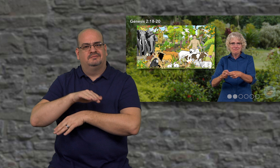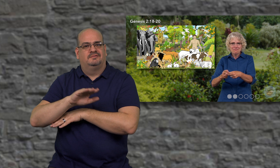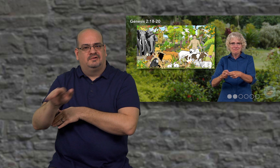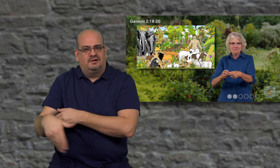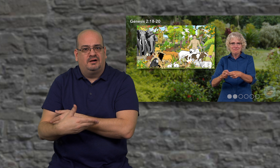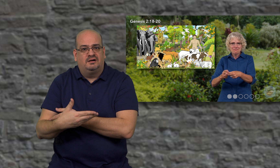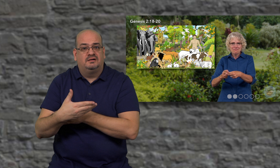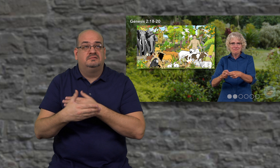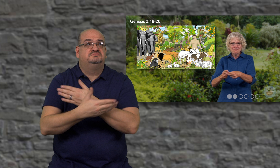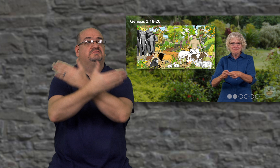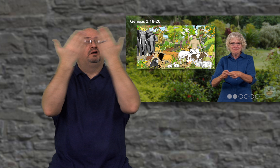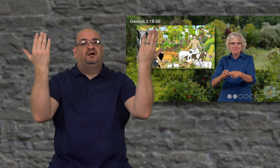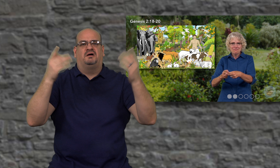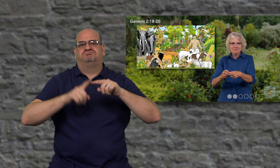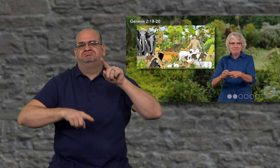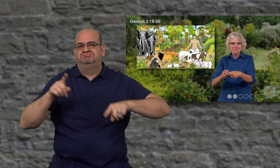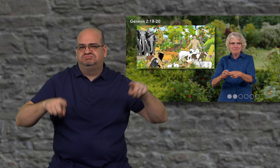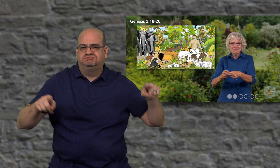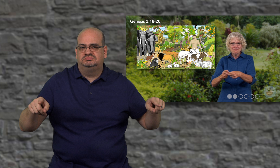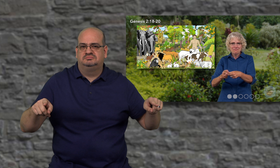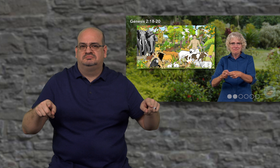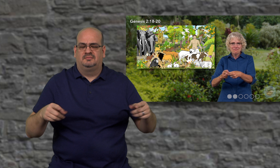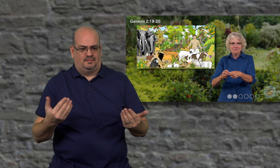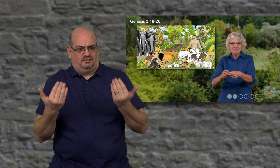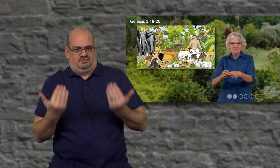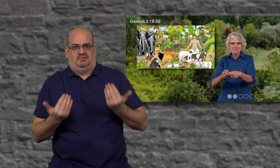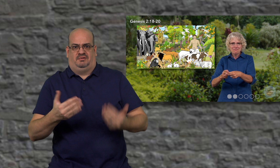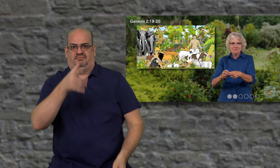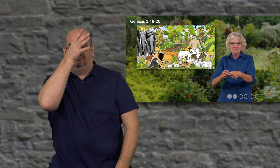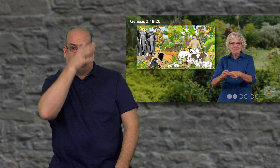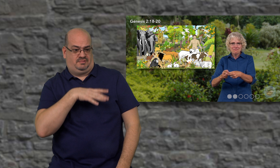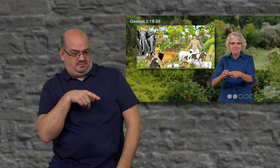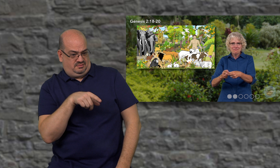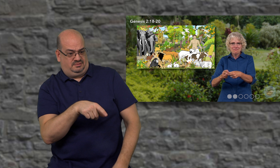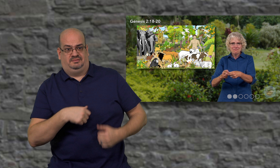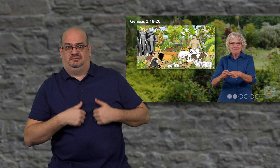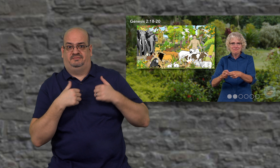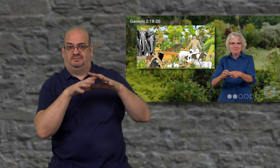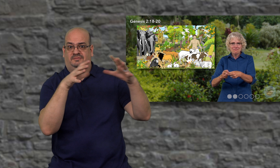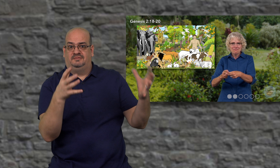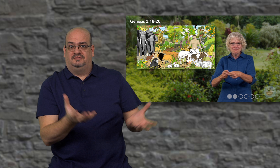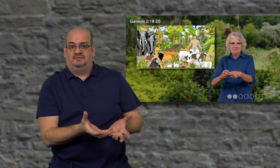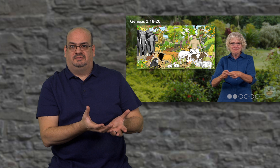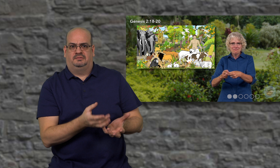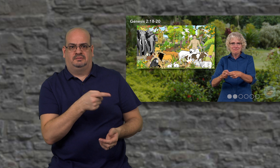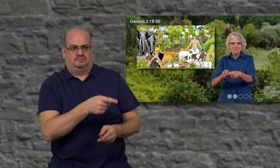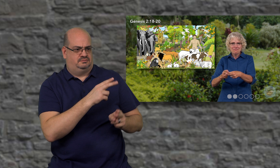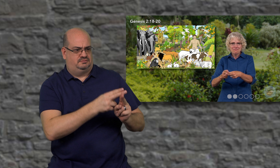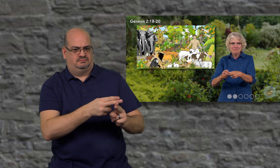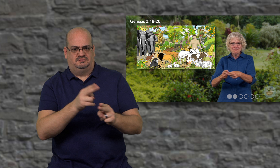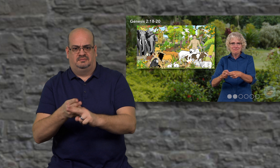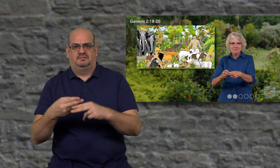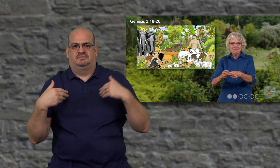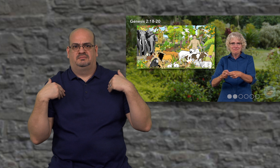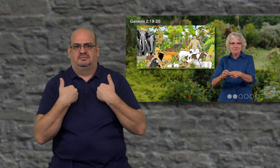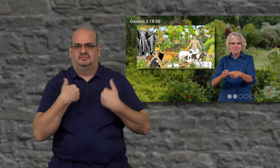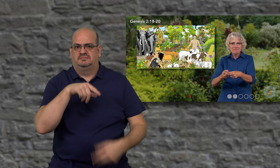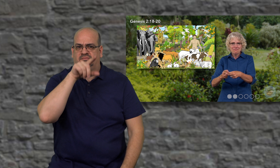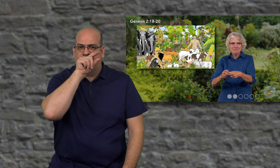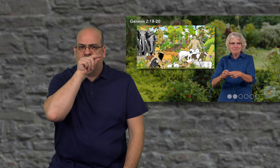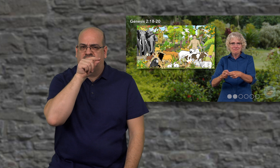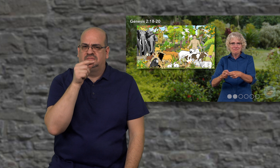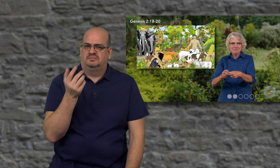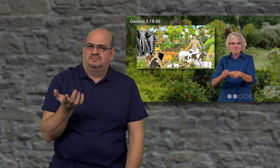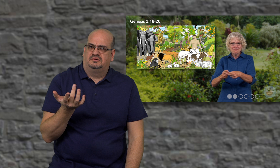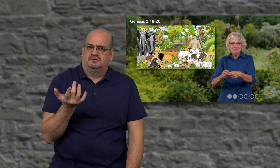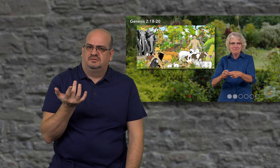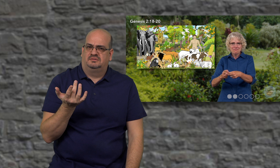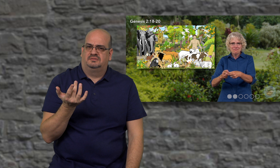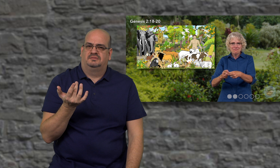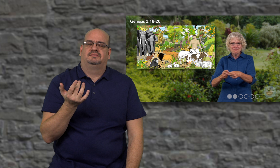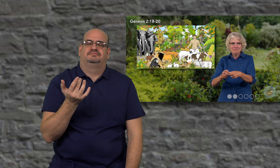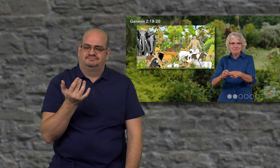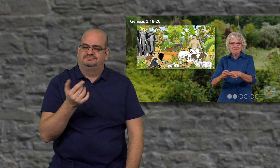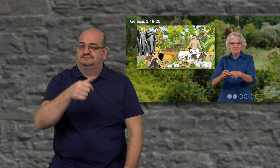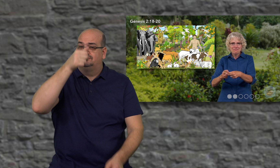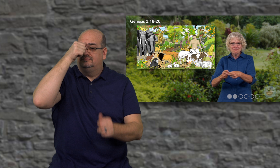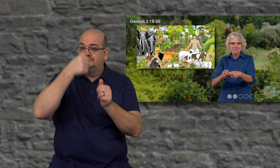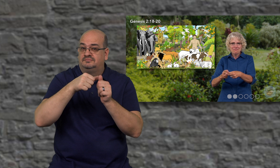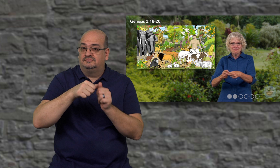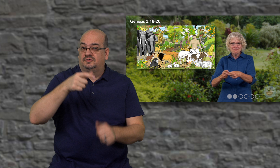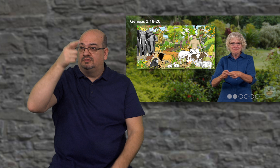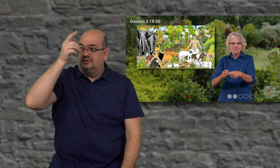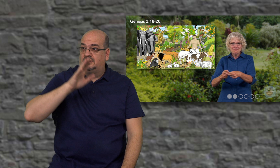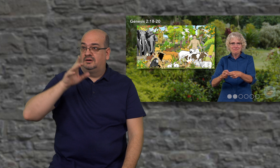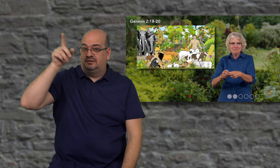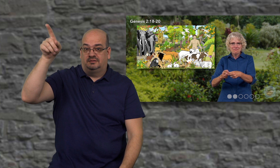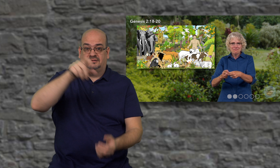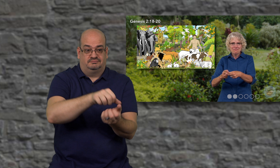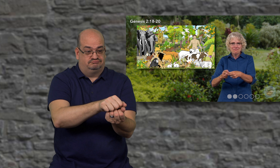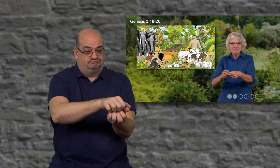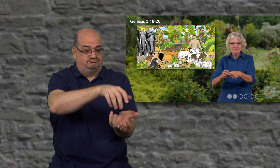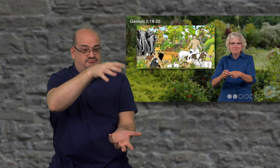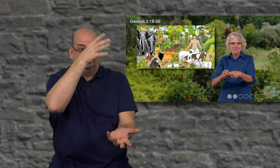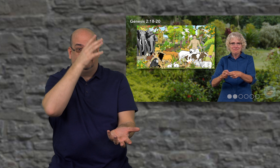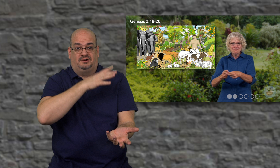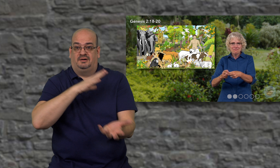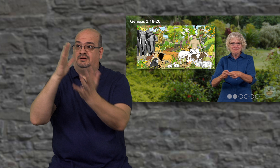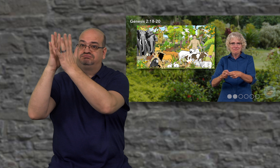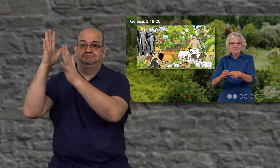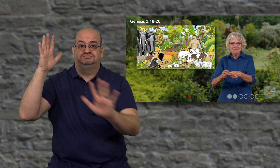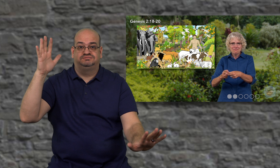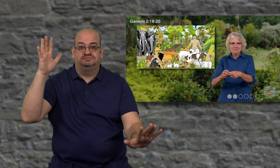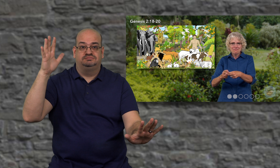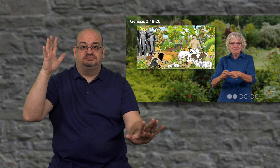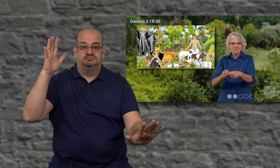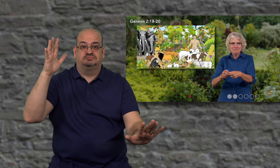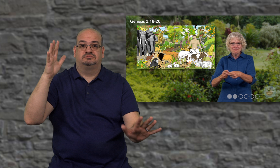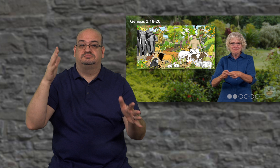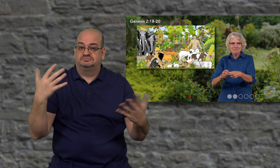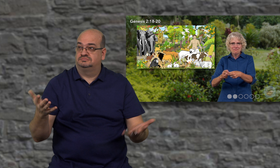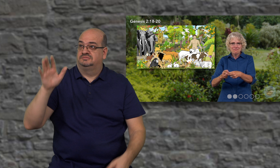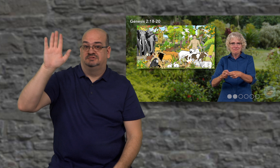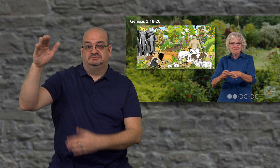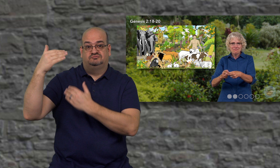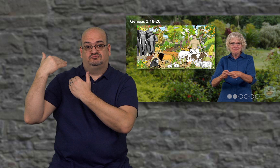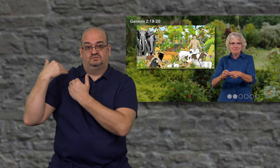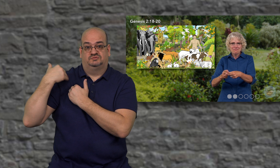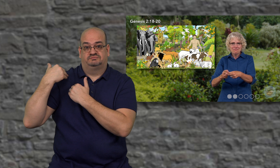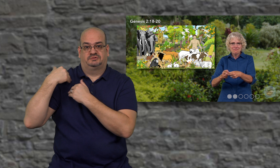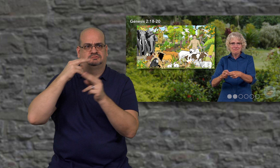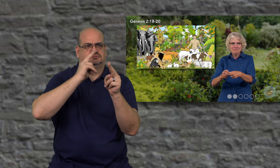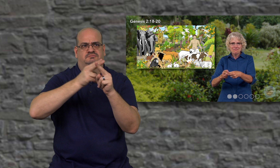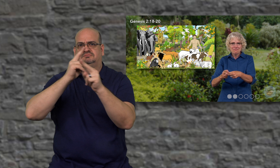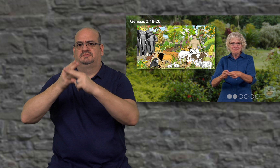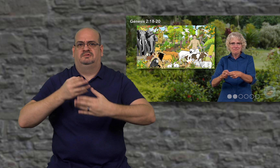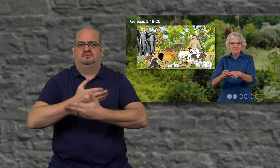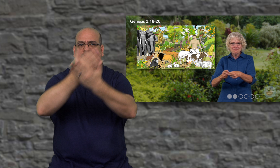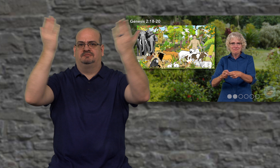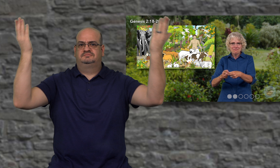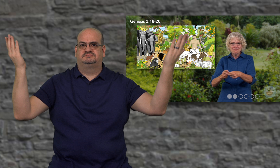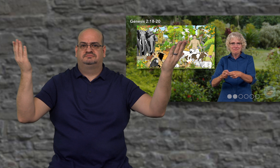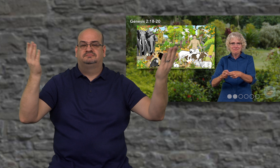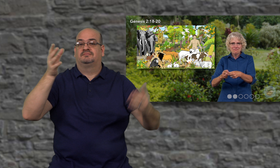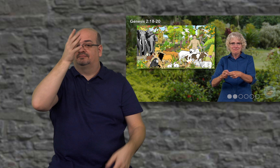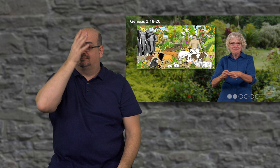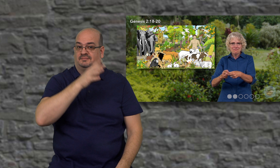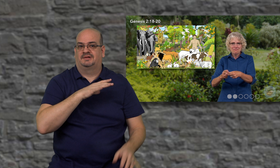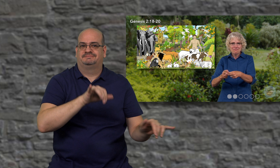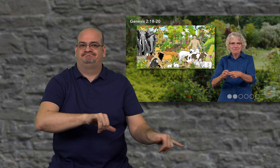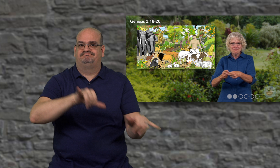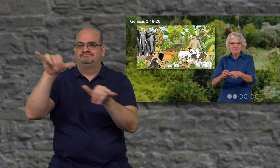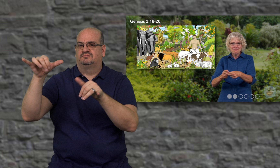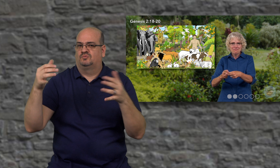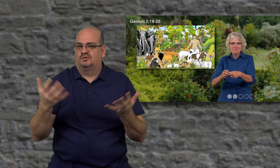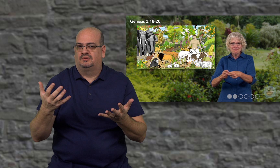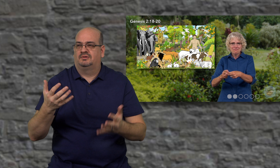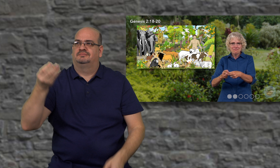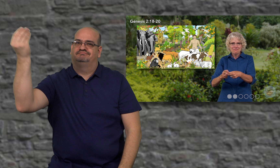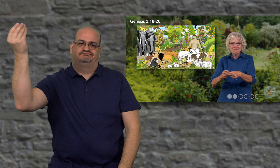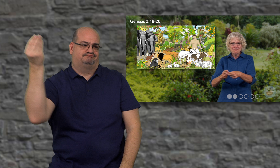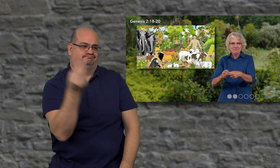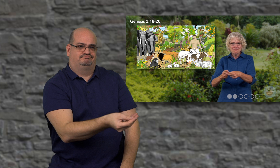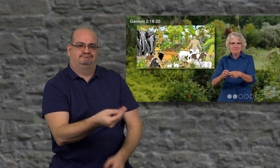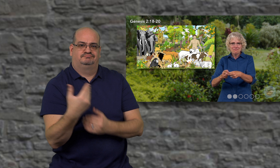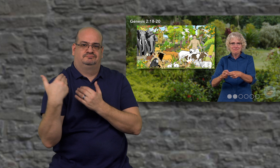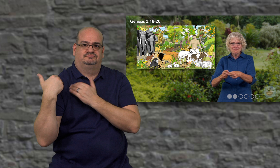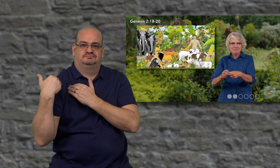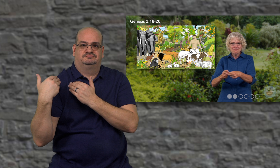And whatever the man called each living creature, that was its name.